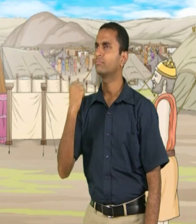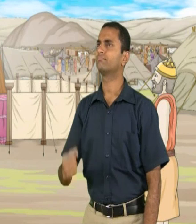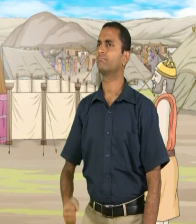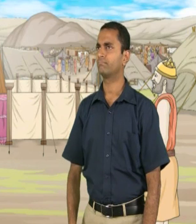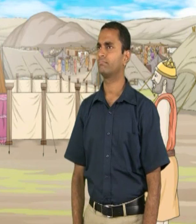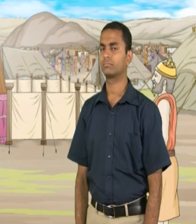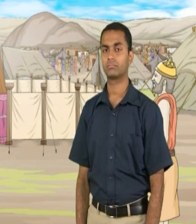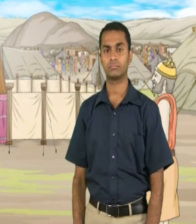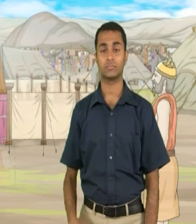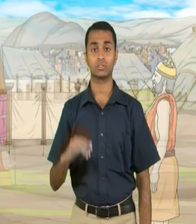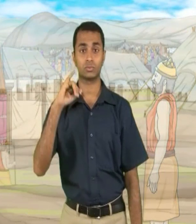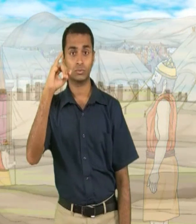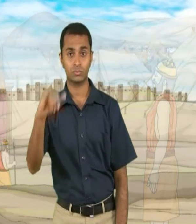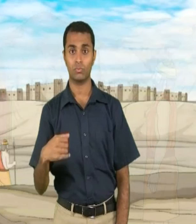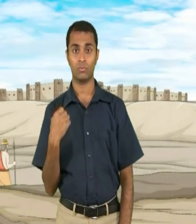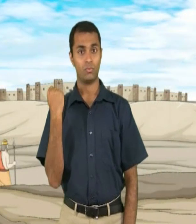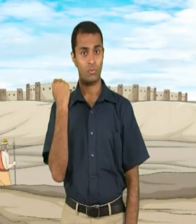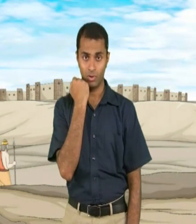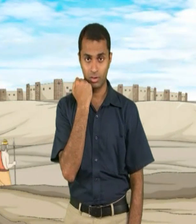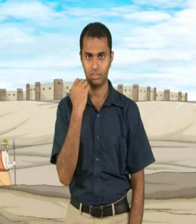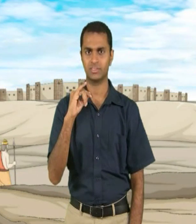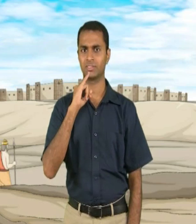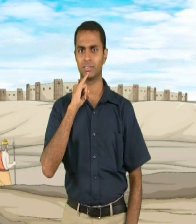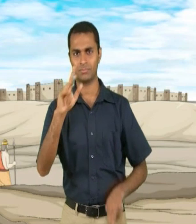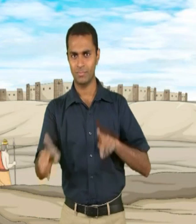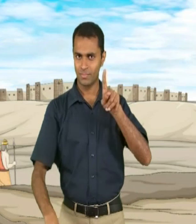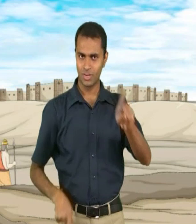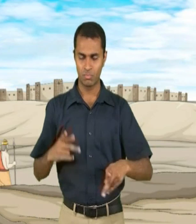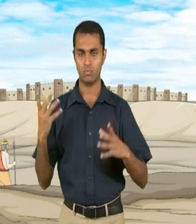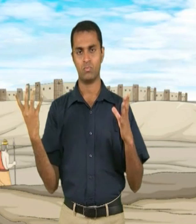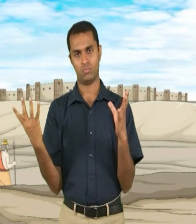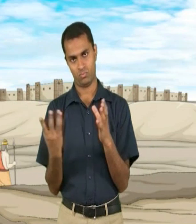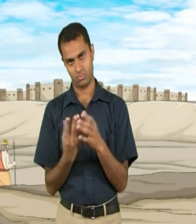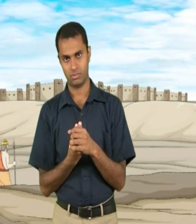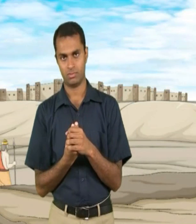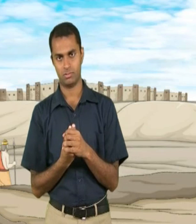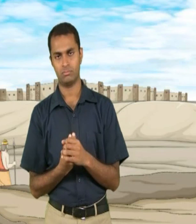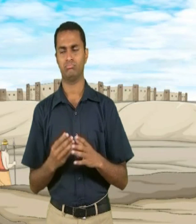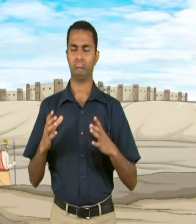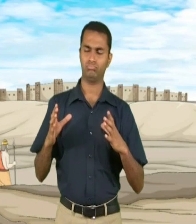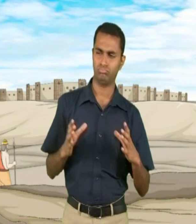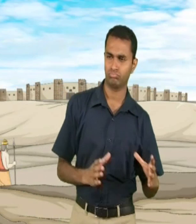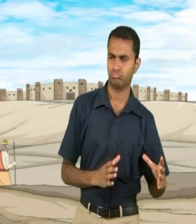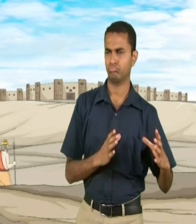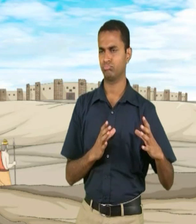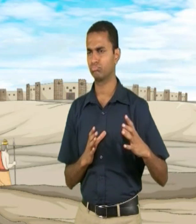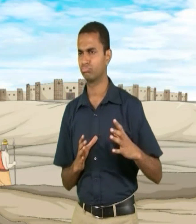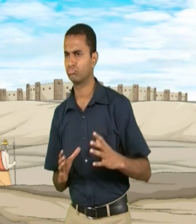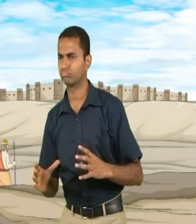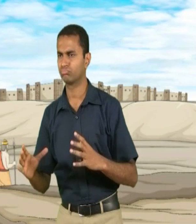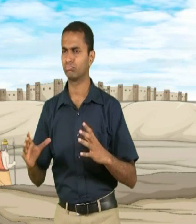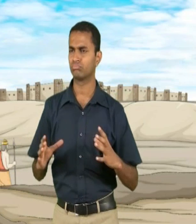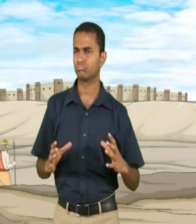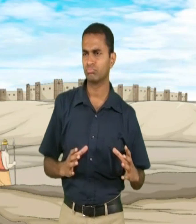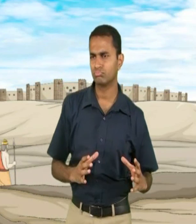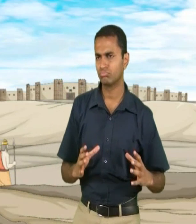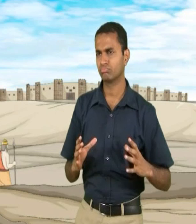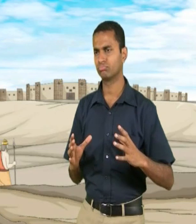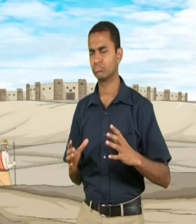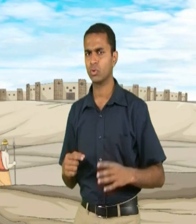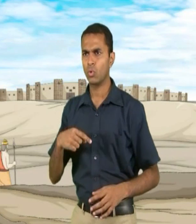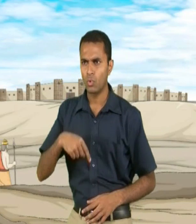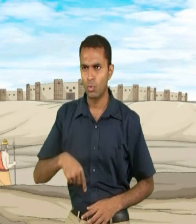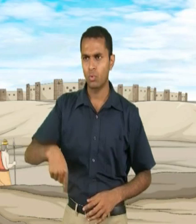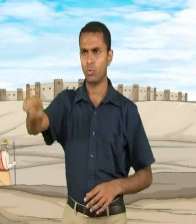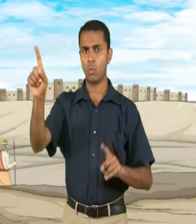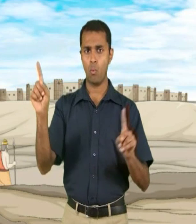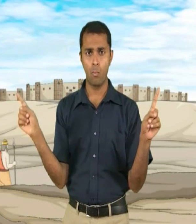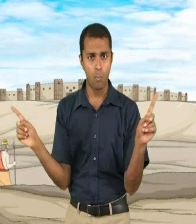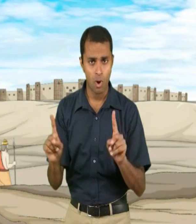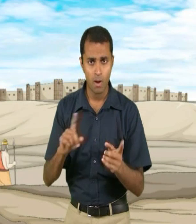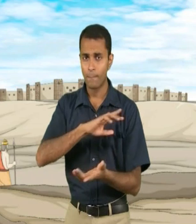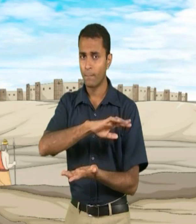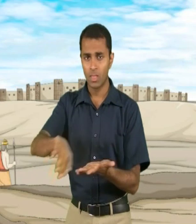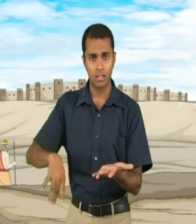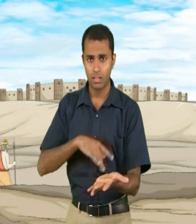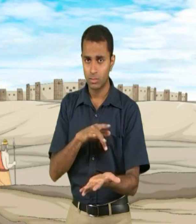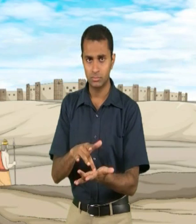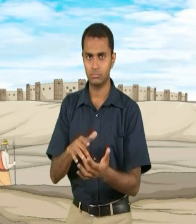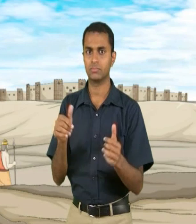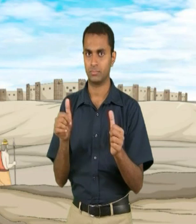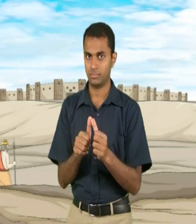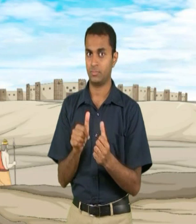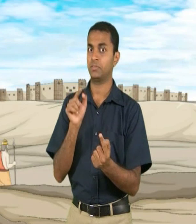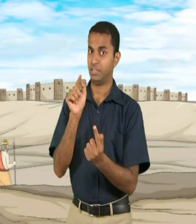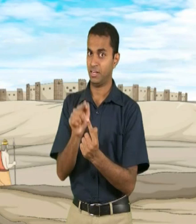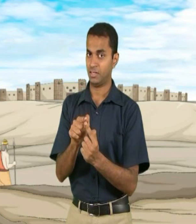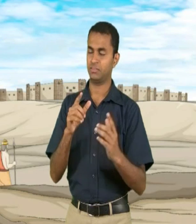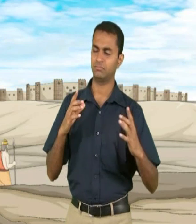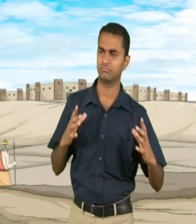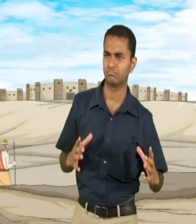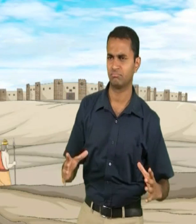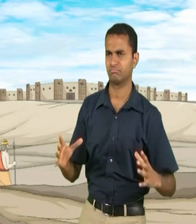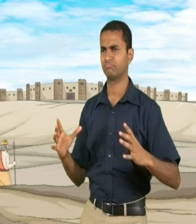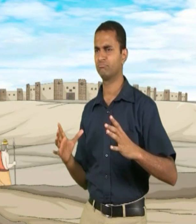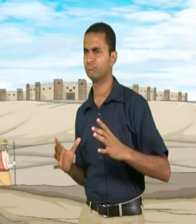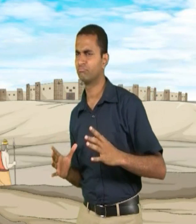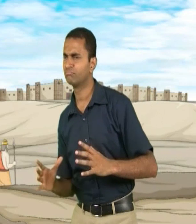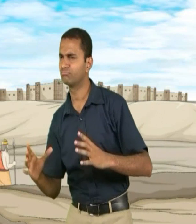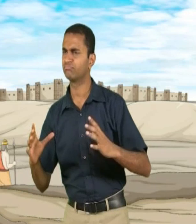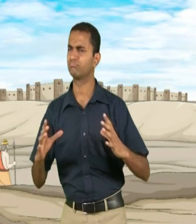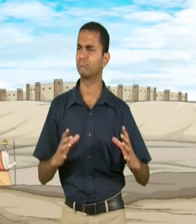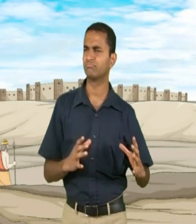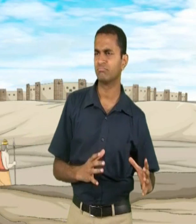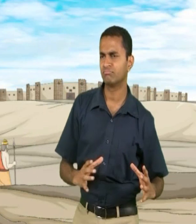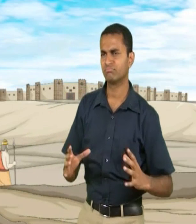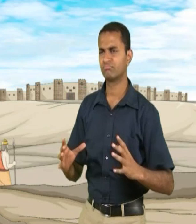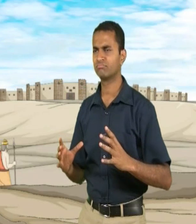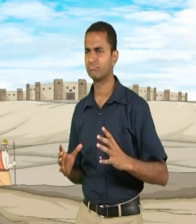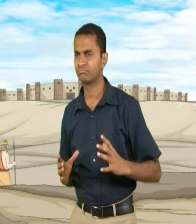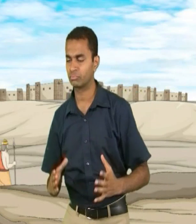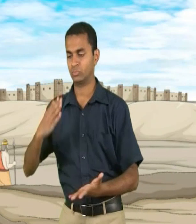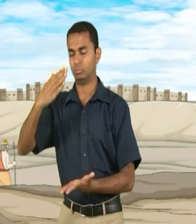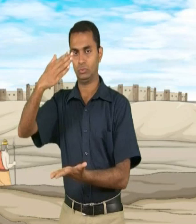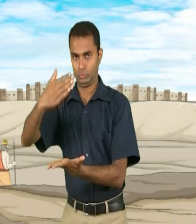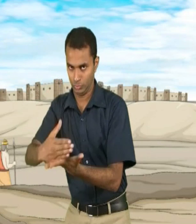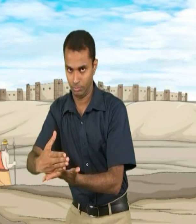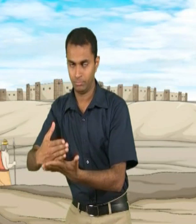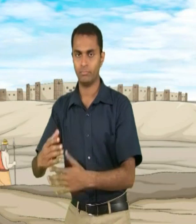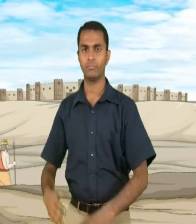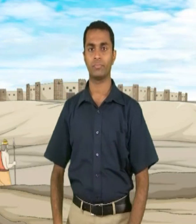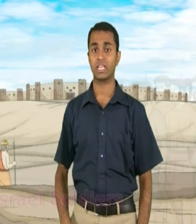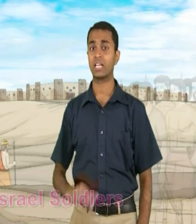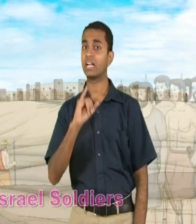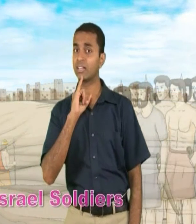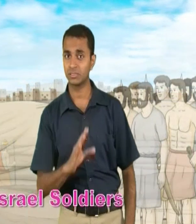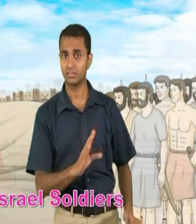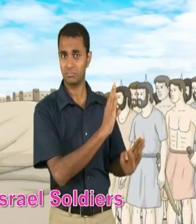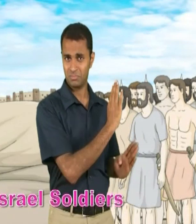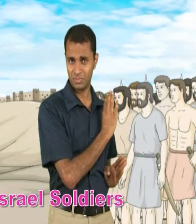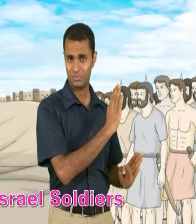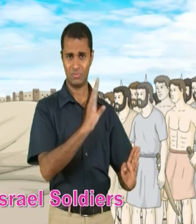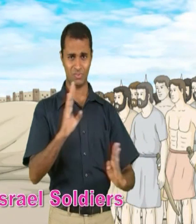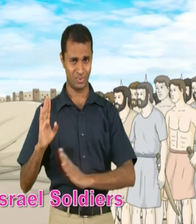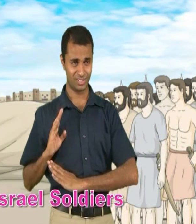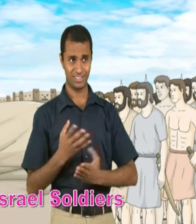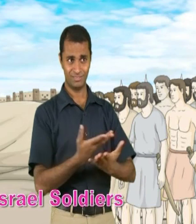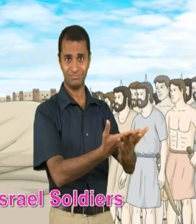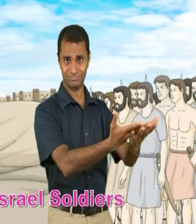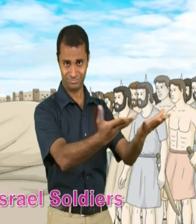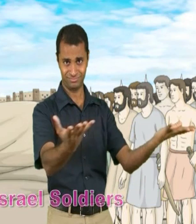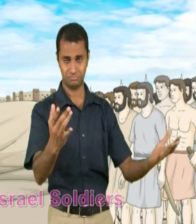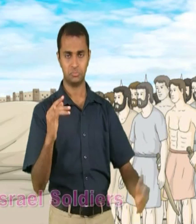So Joshua and the whole army set out to attack Ai.